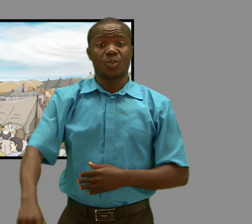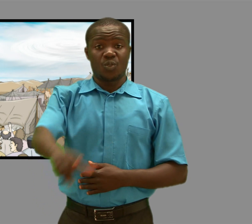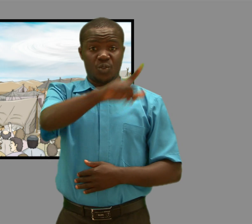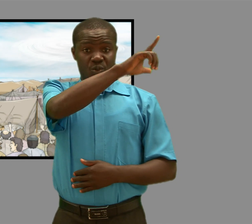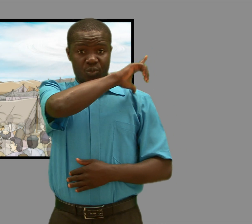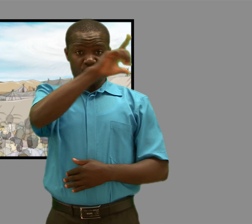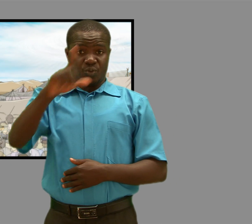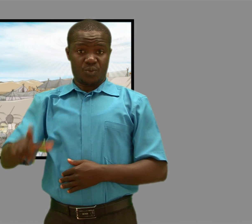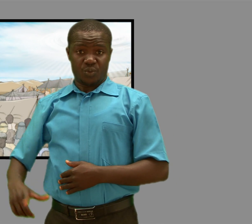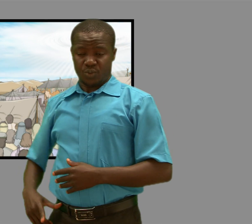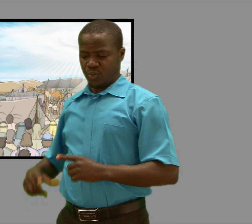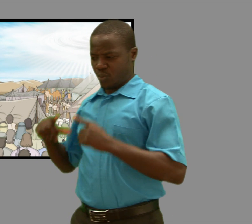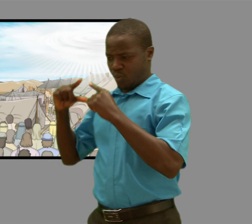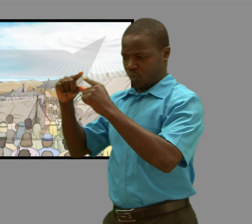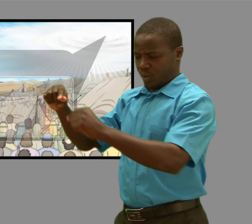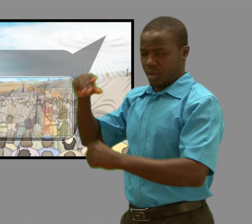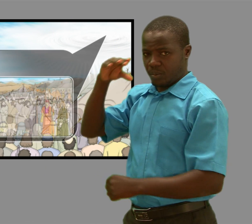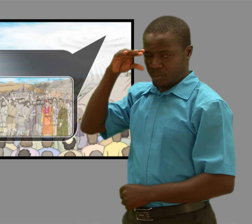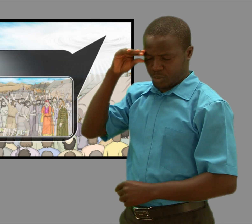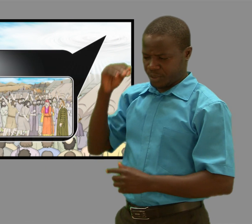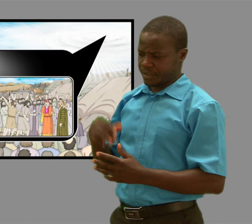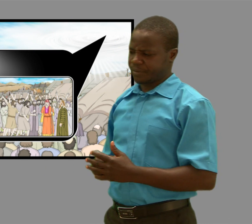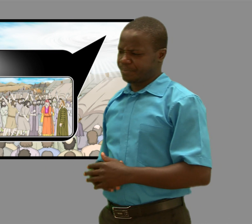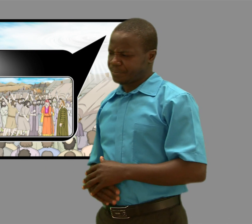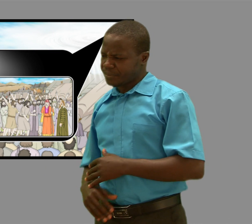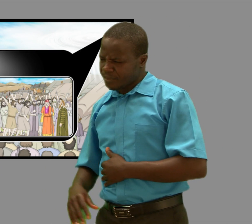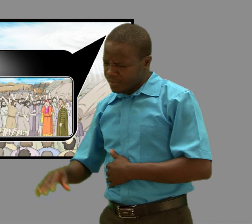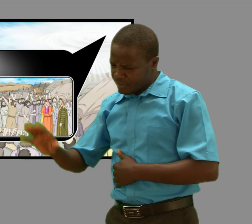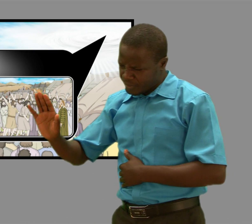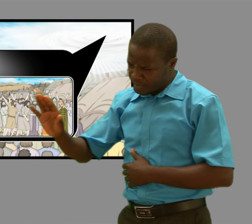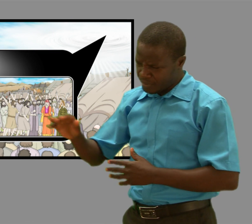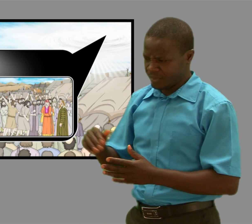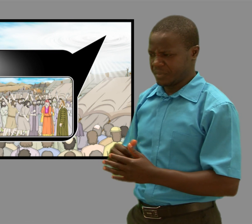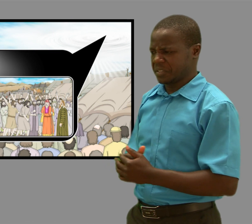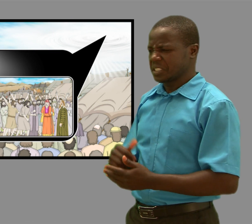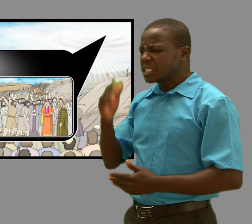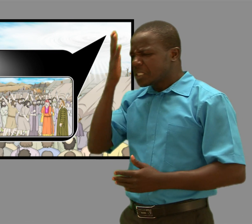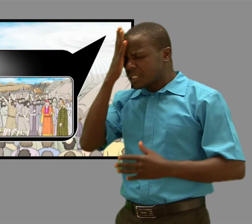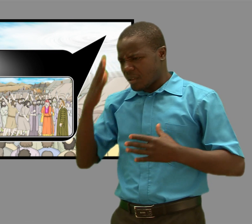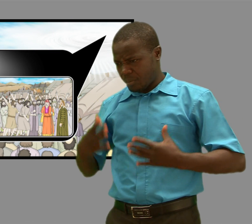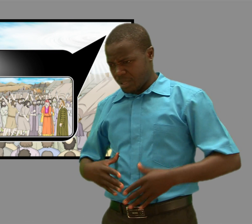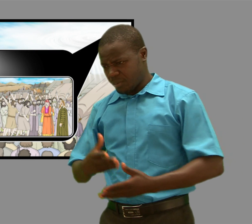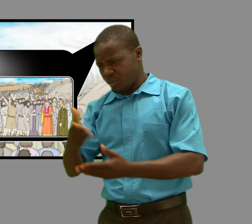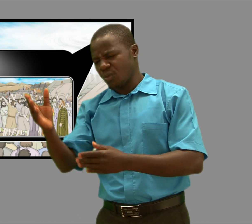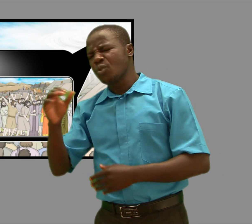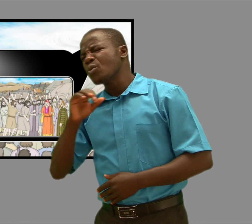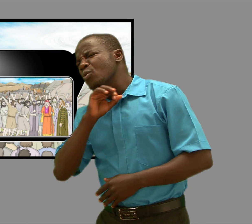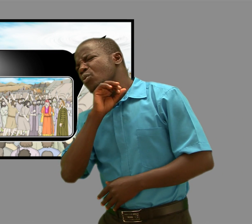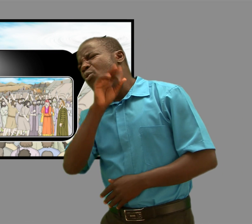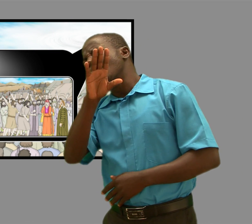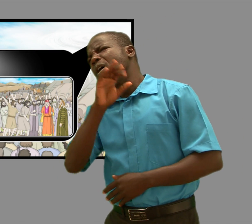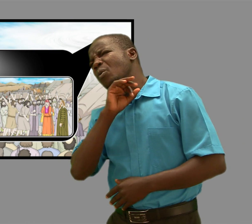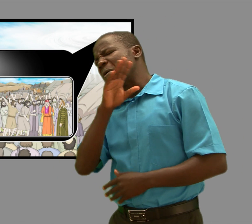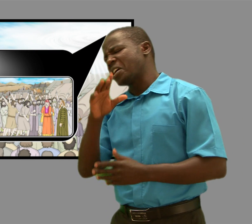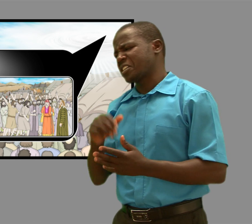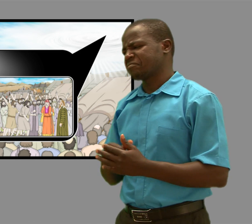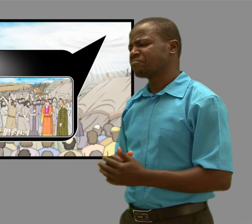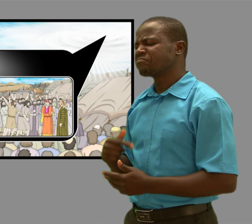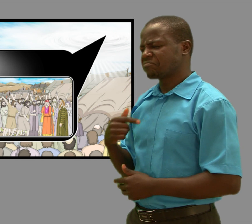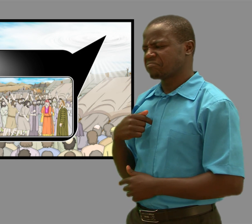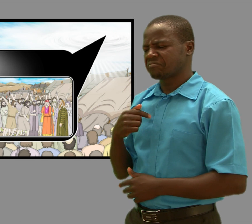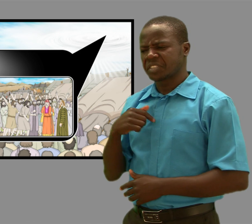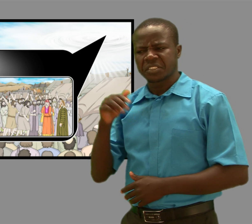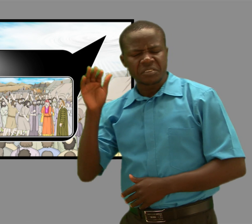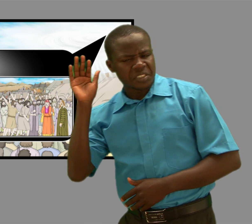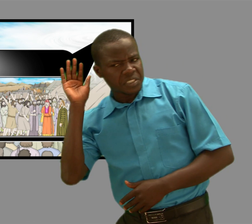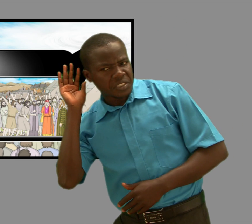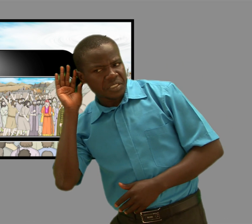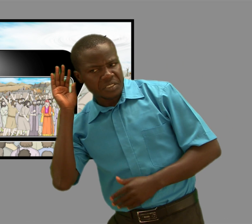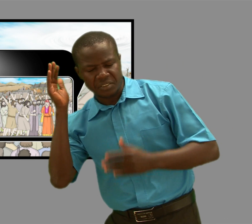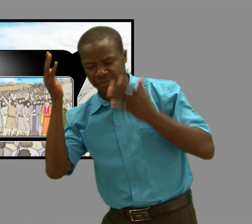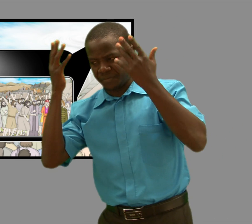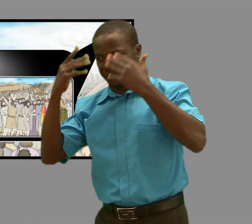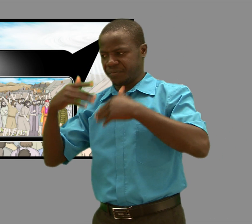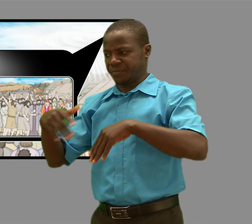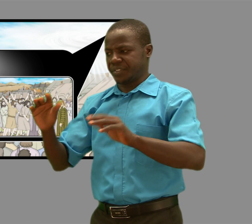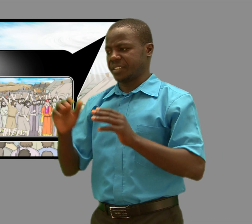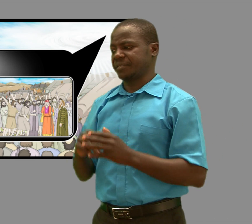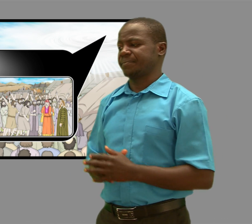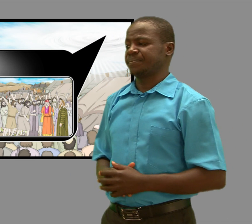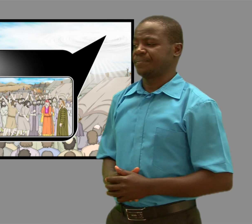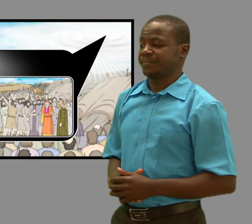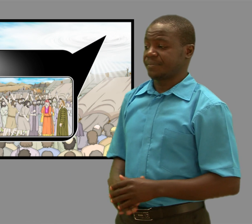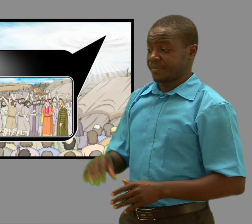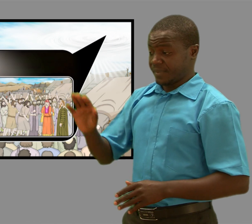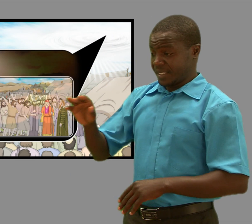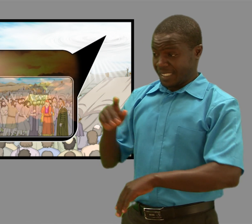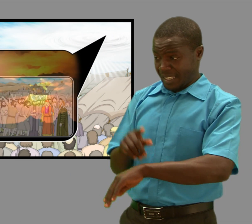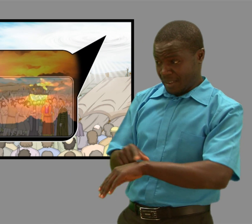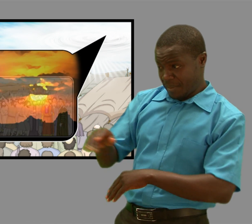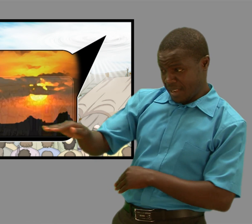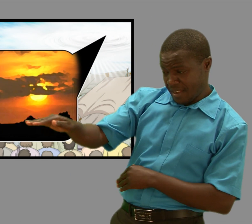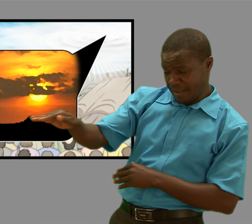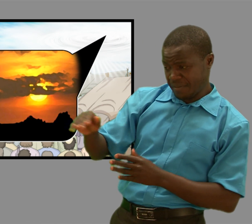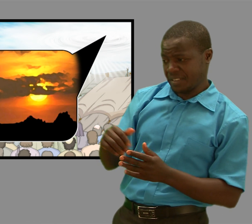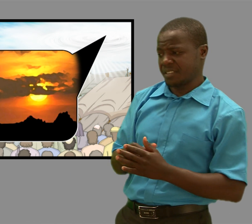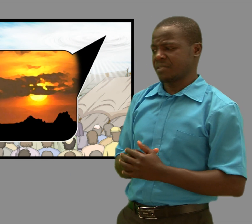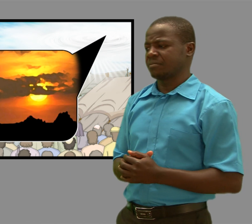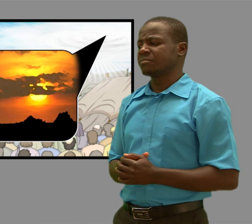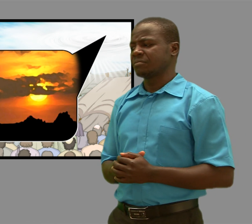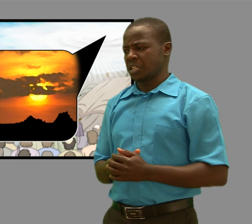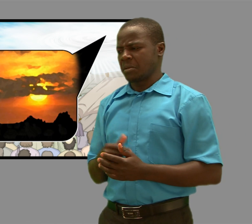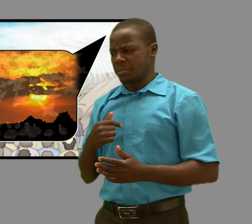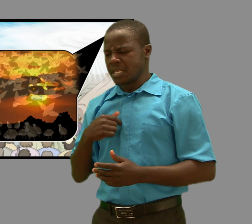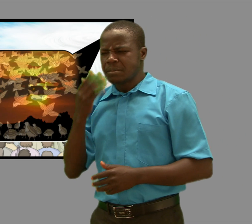Then the LORD said to Moses, “I have heard the grumbling of the Israelites.